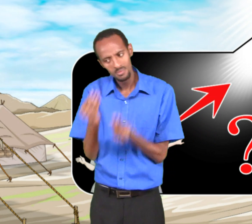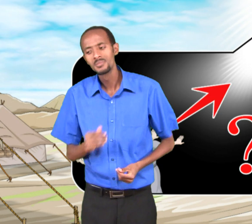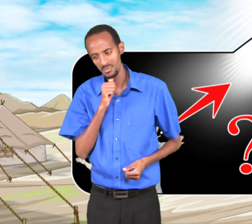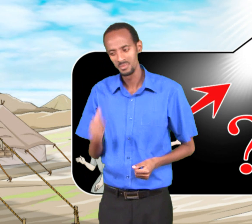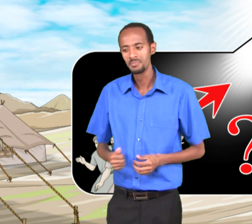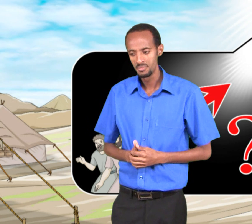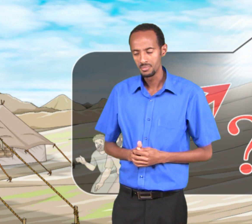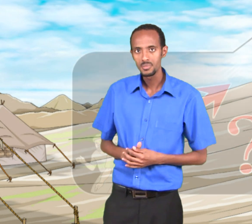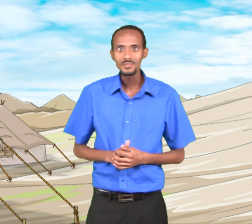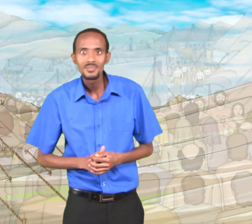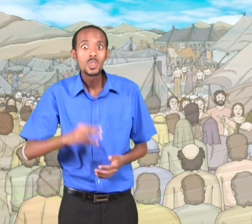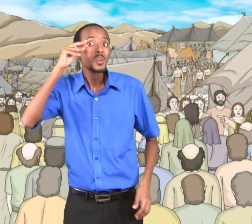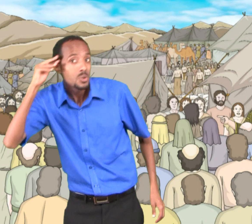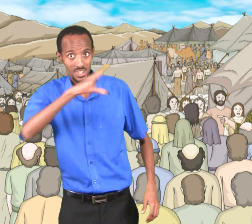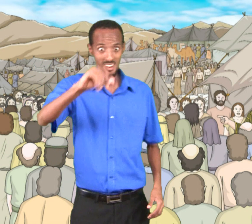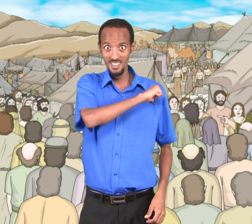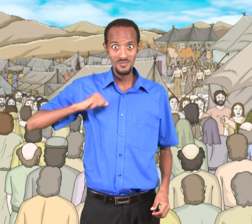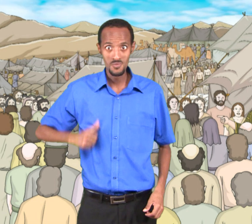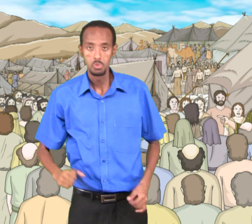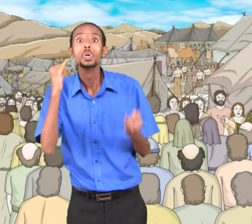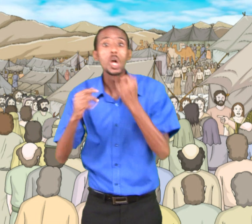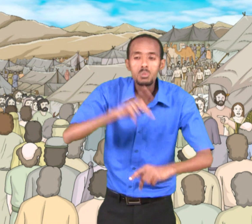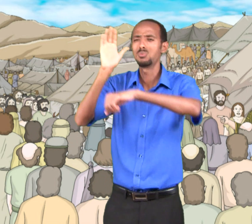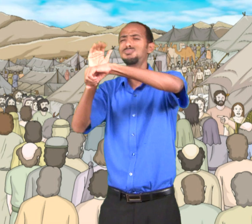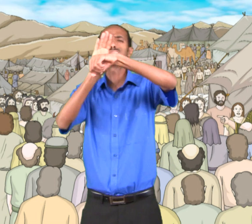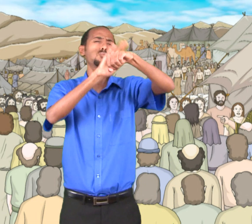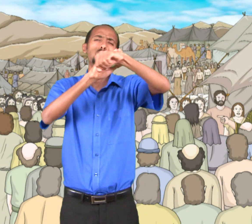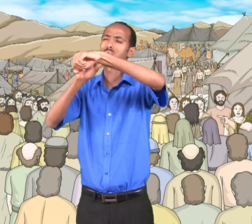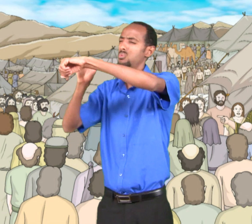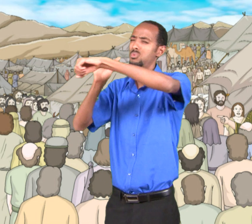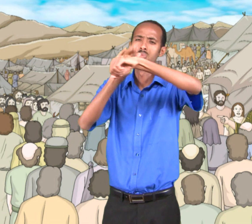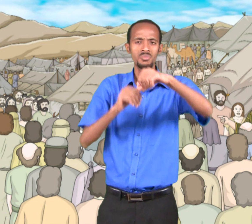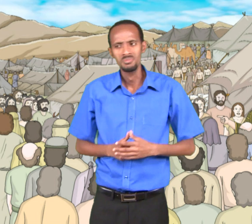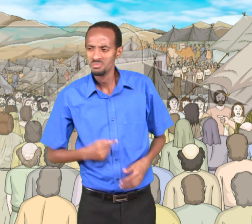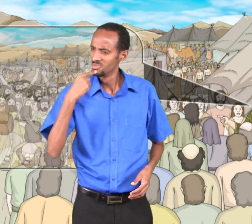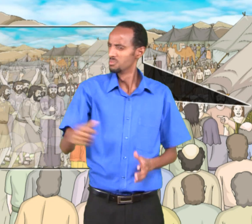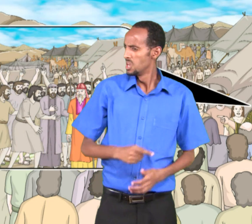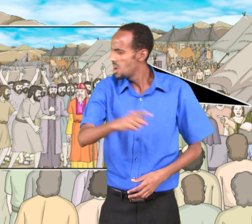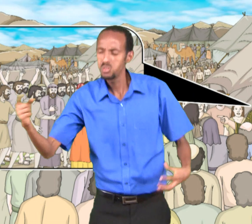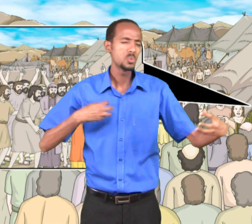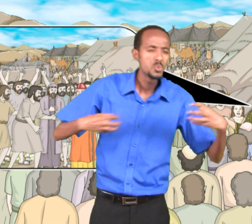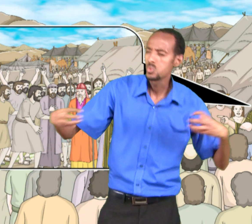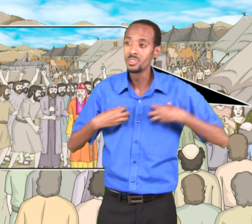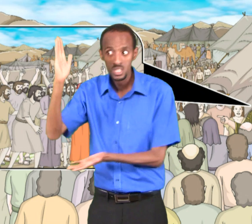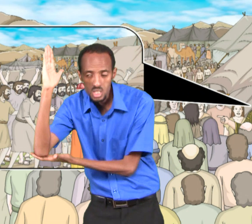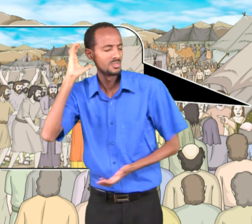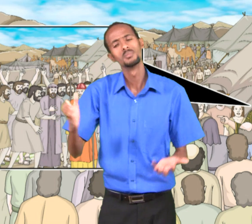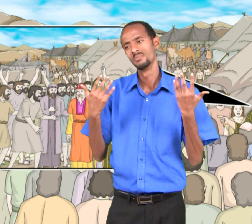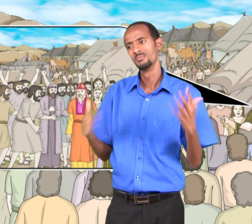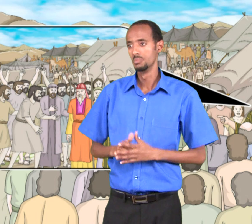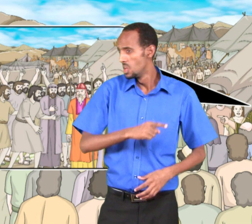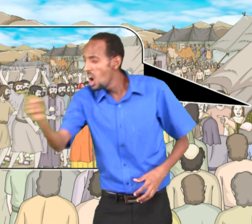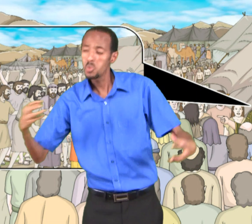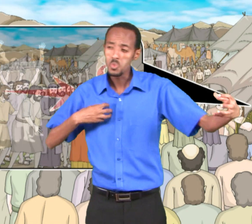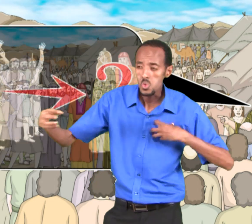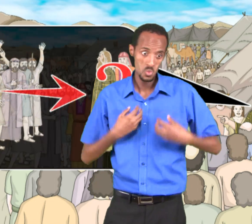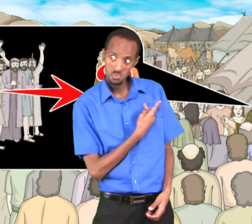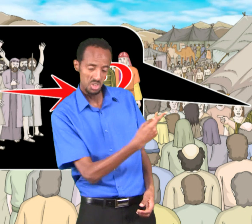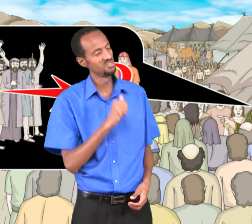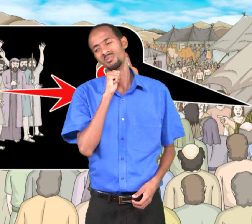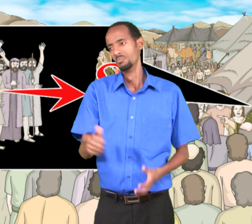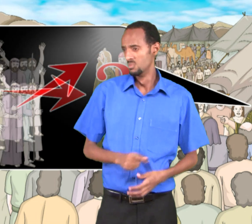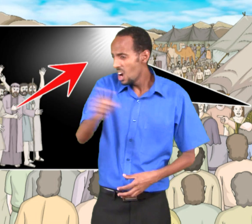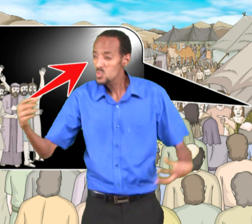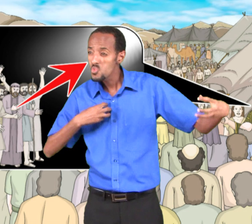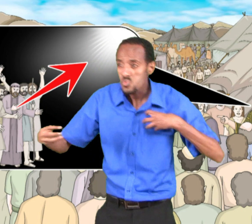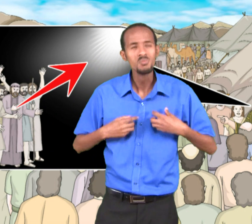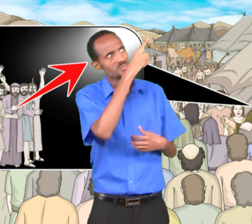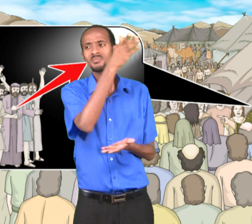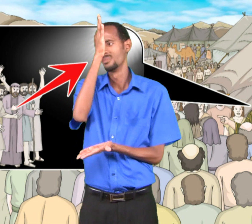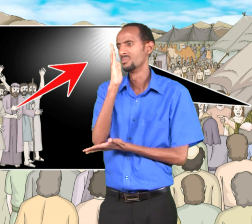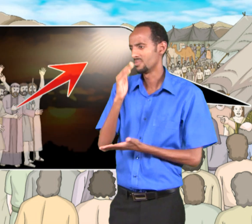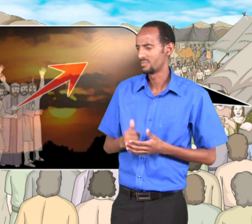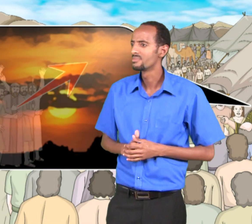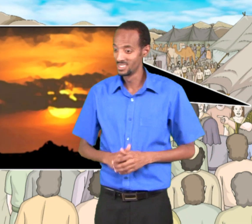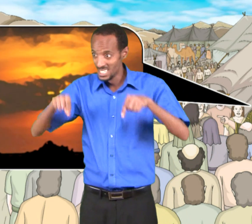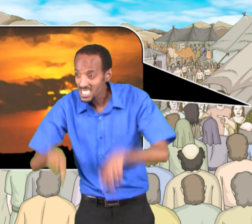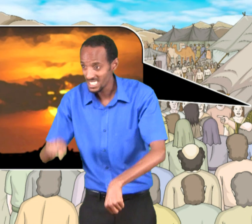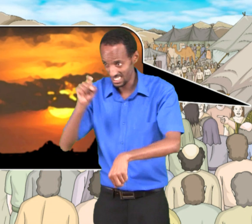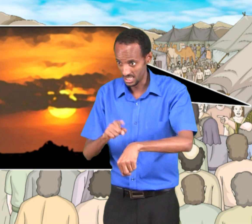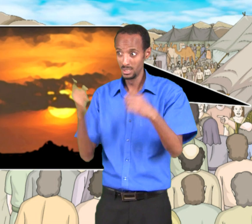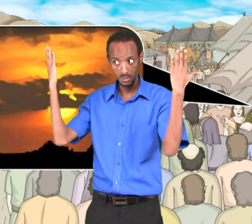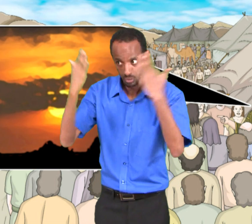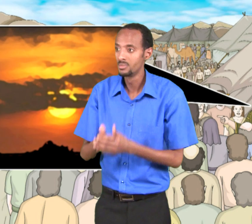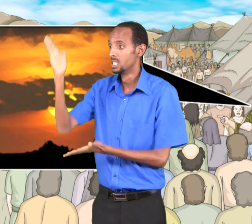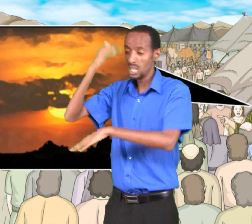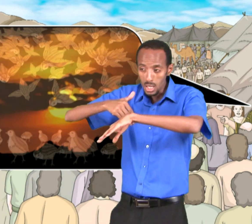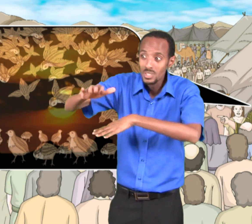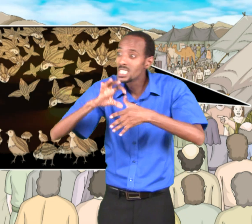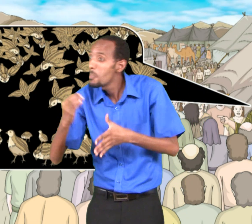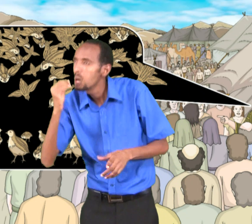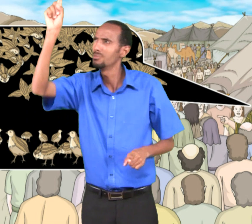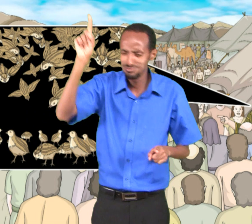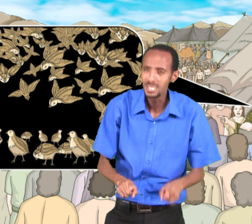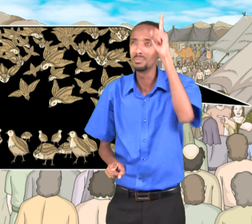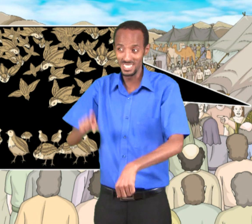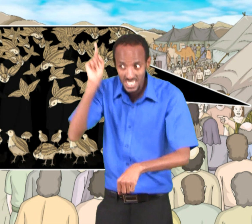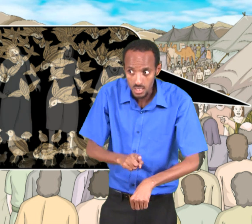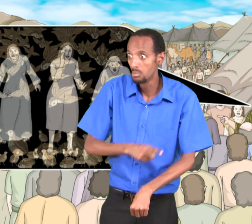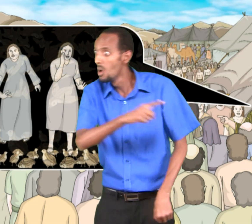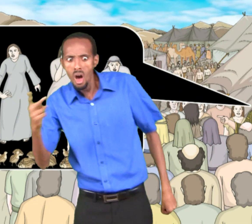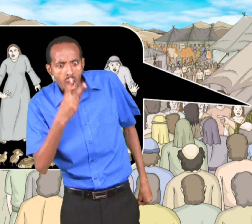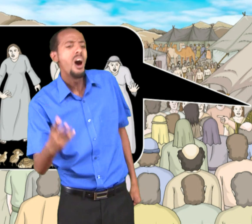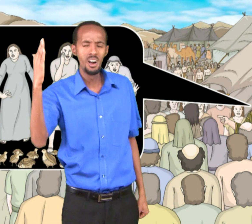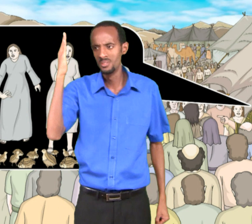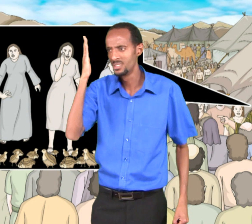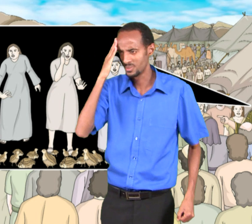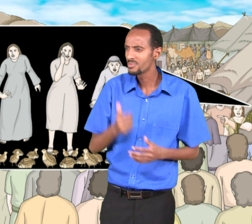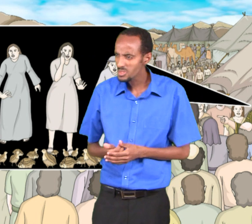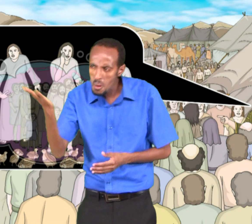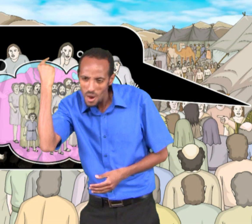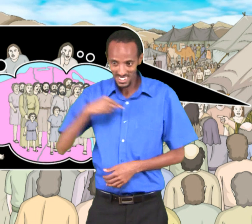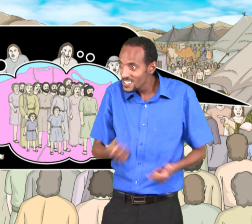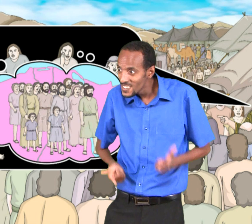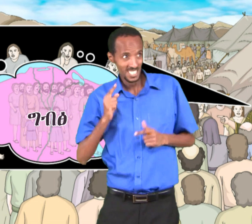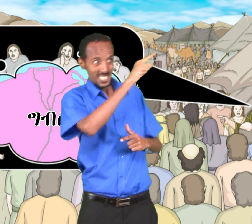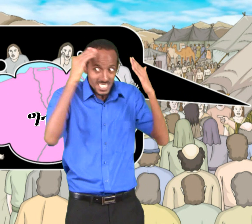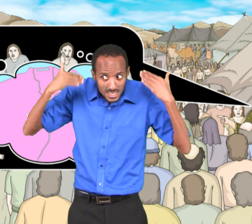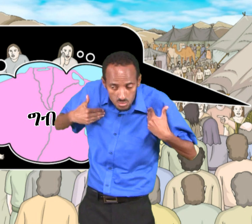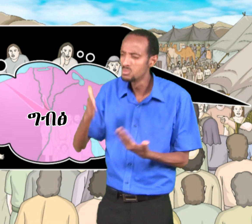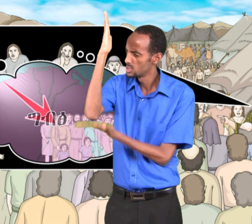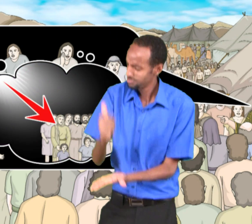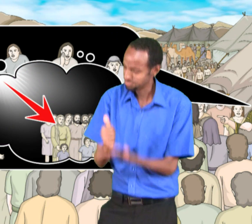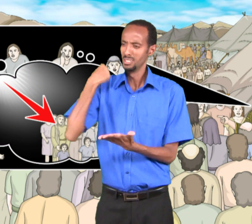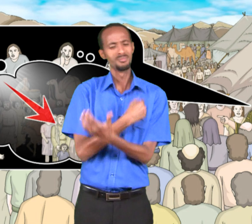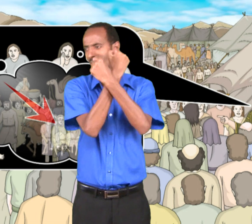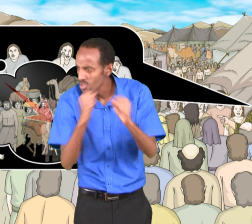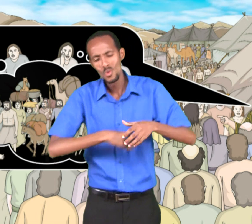So Moses and Aaron said to all the Israelites, “This evening you will know that it was the LORD who brought you out of the land of Egypt, and in the morning you will see the LORD’s glory, because He has heard your grumbling against Him.